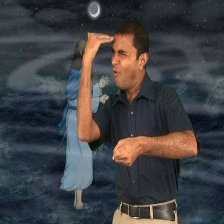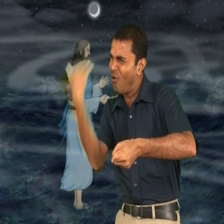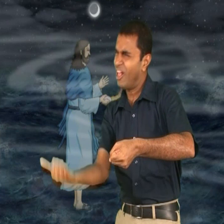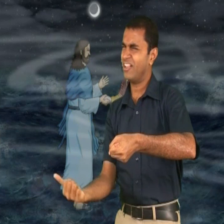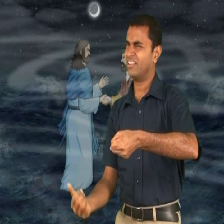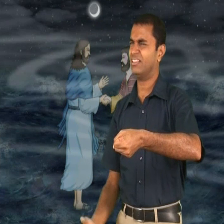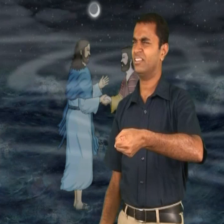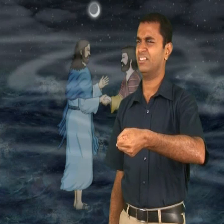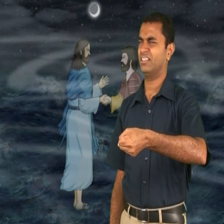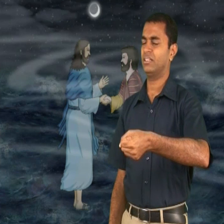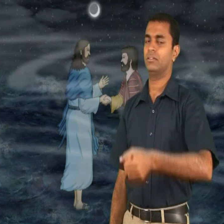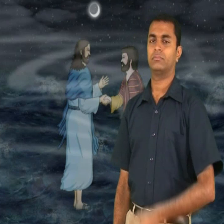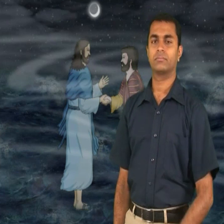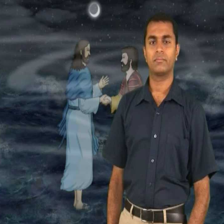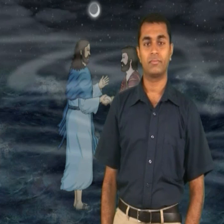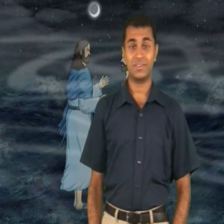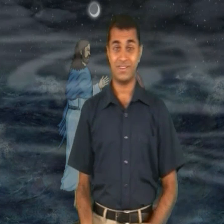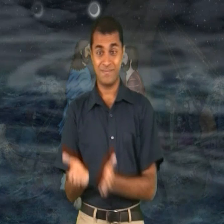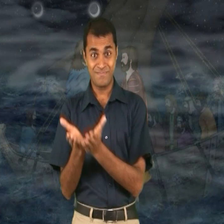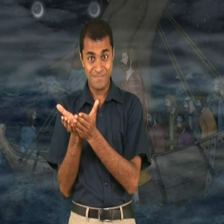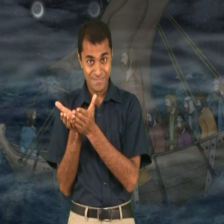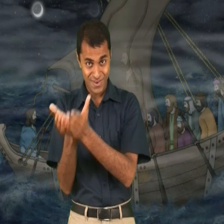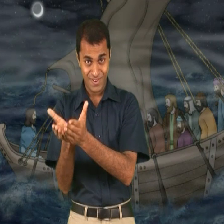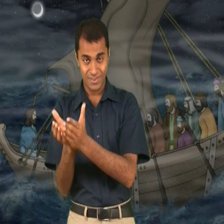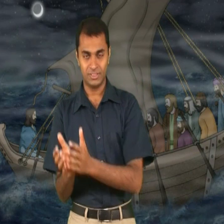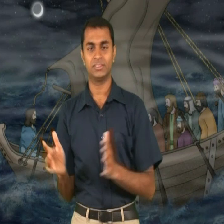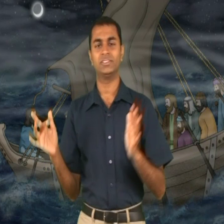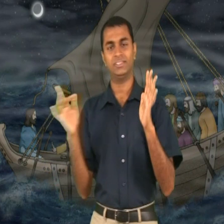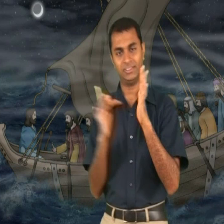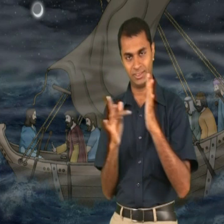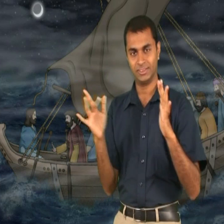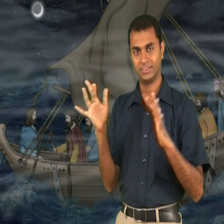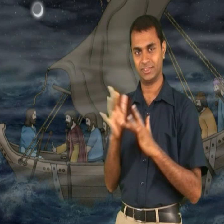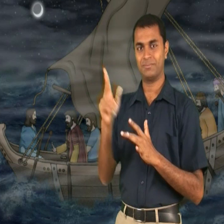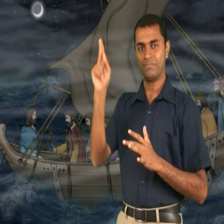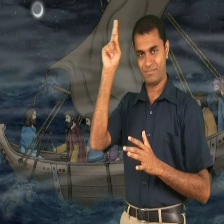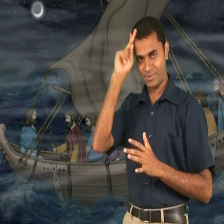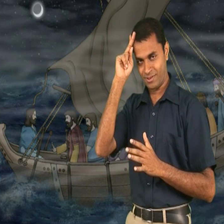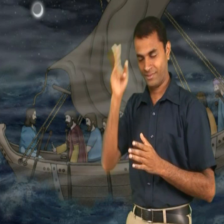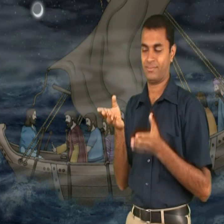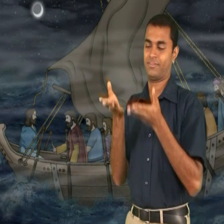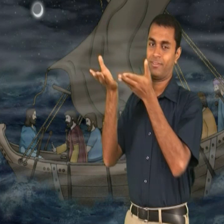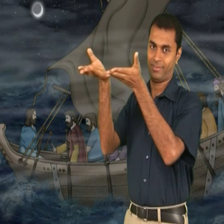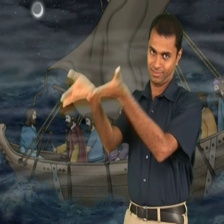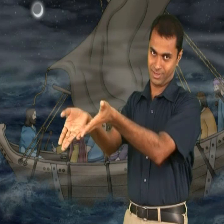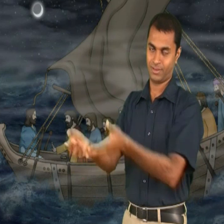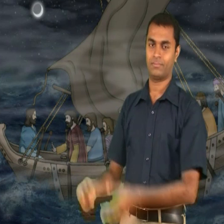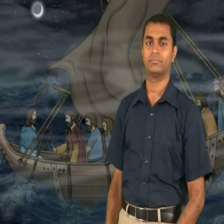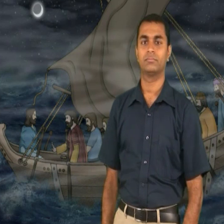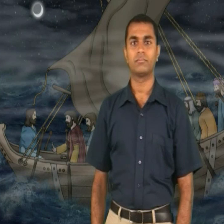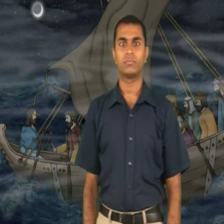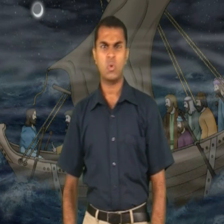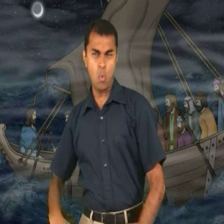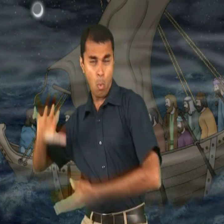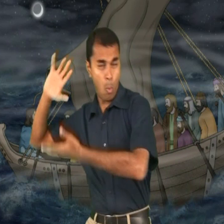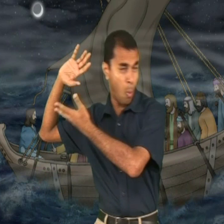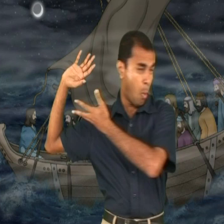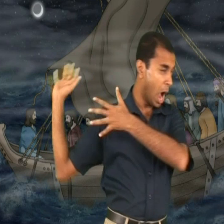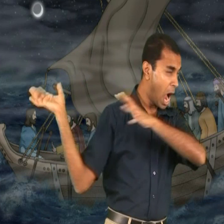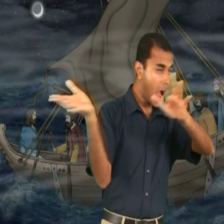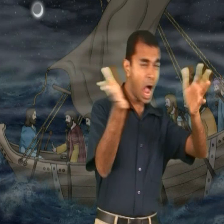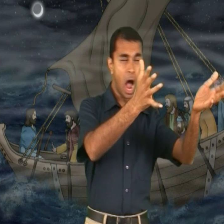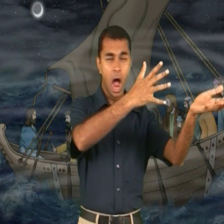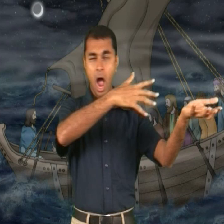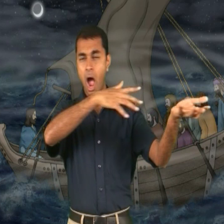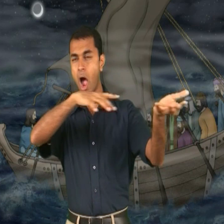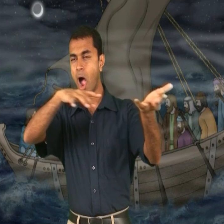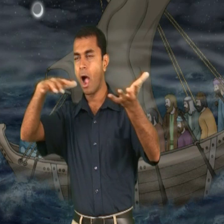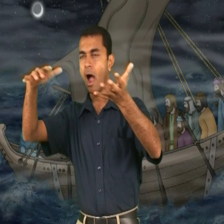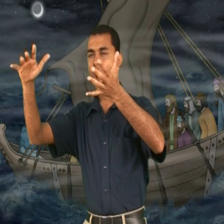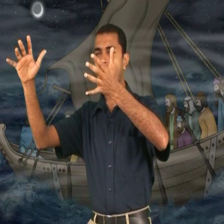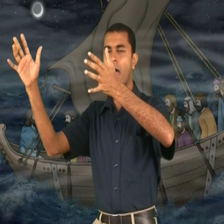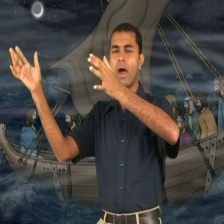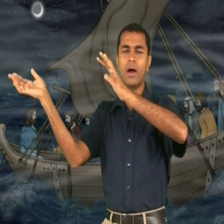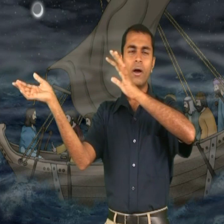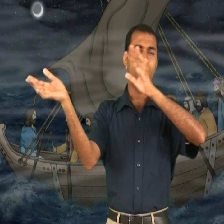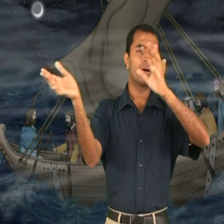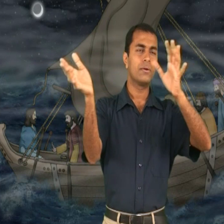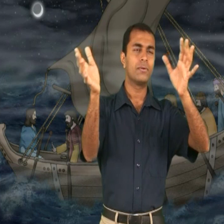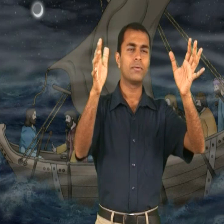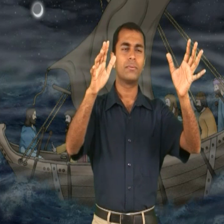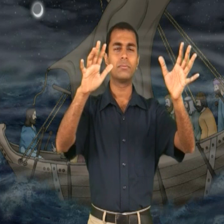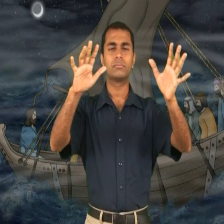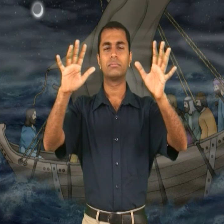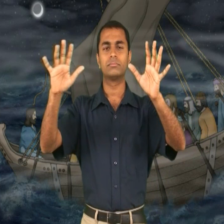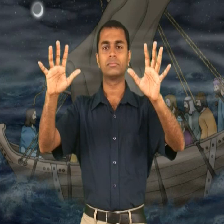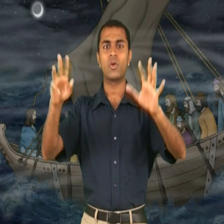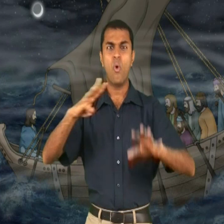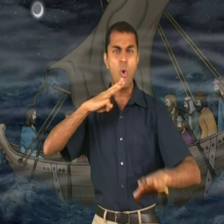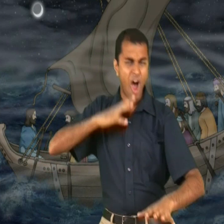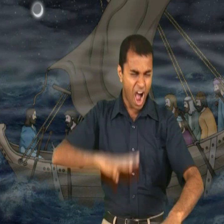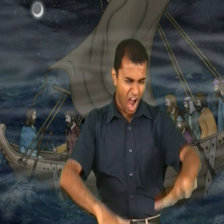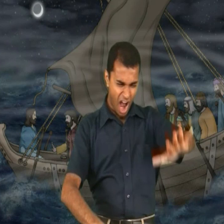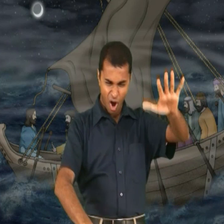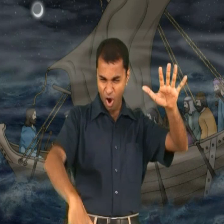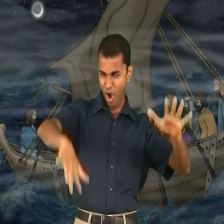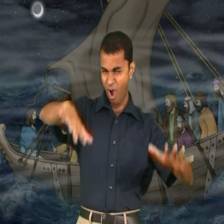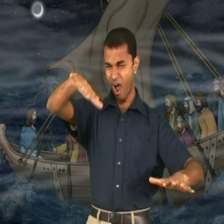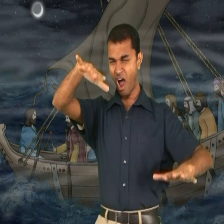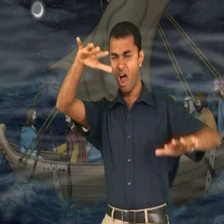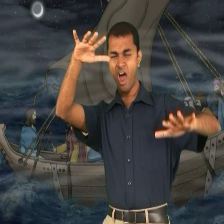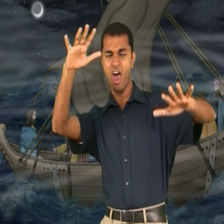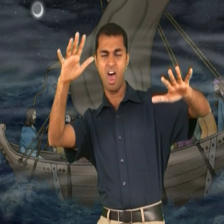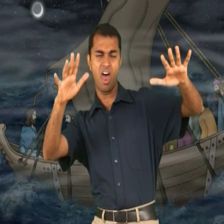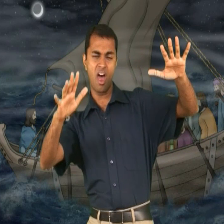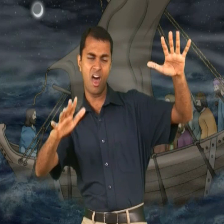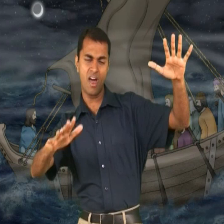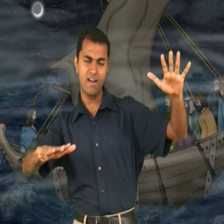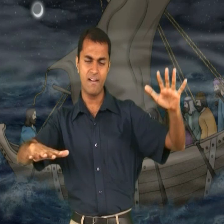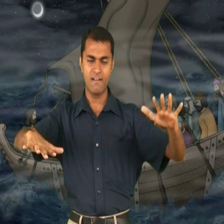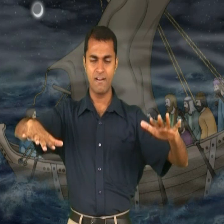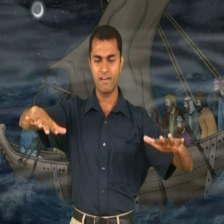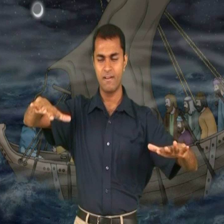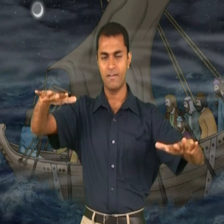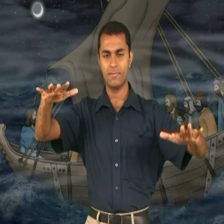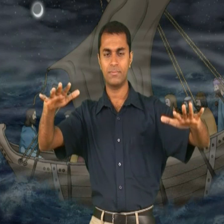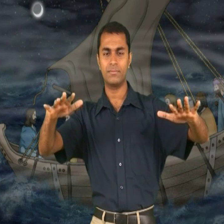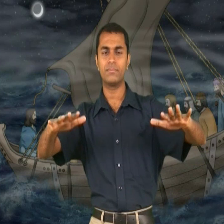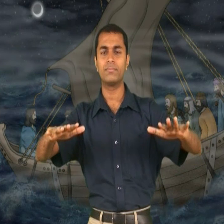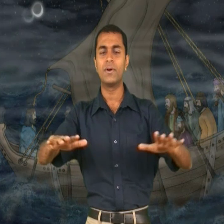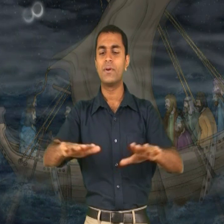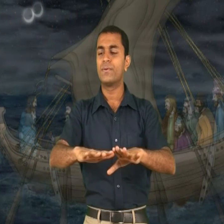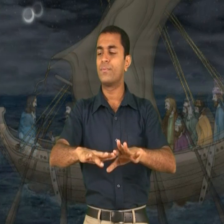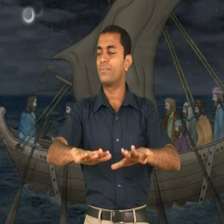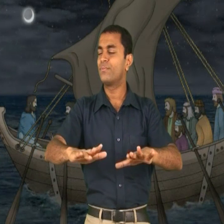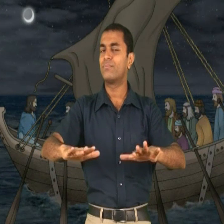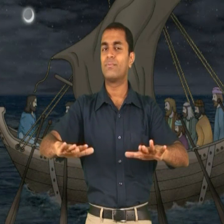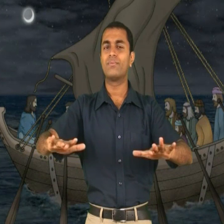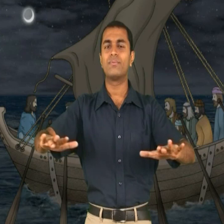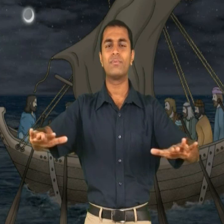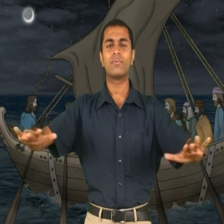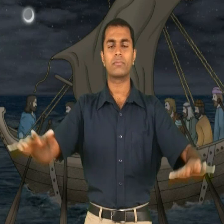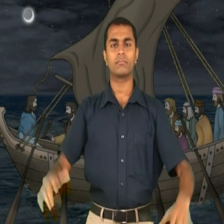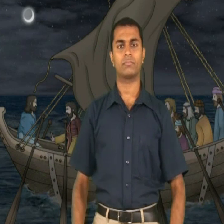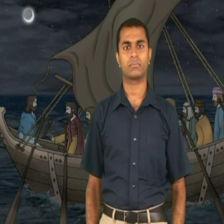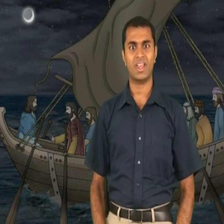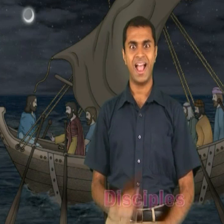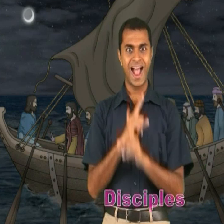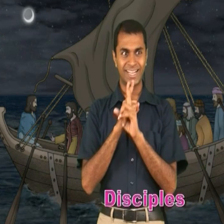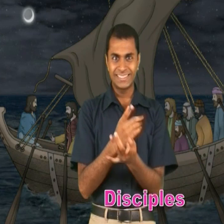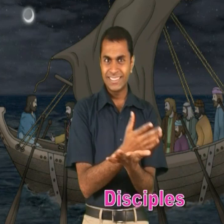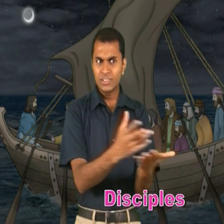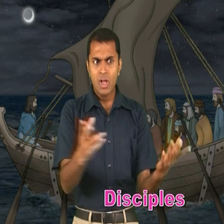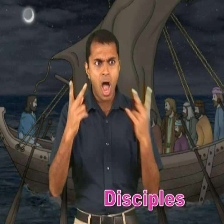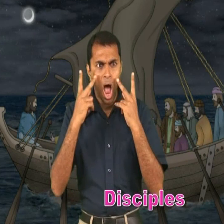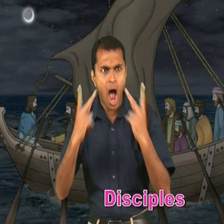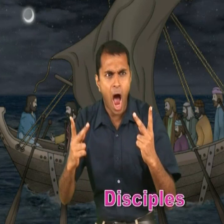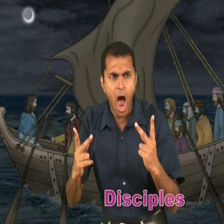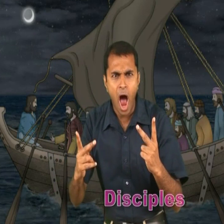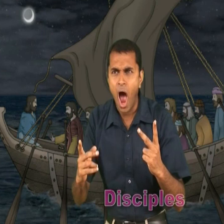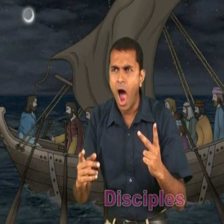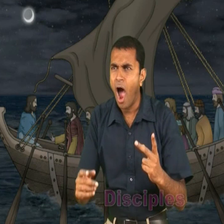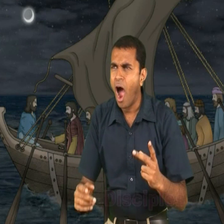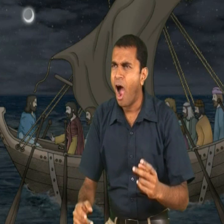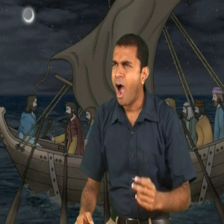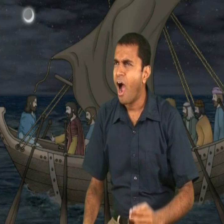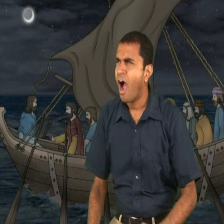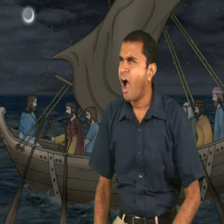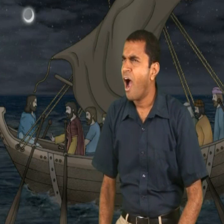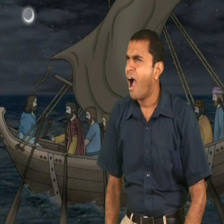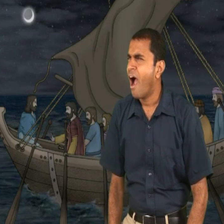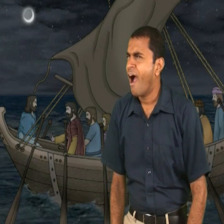And when they had climbed back into the boat, the wind died down.